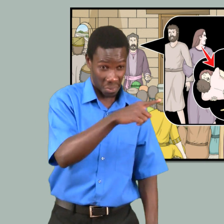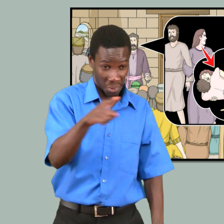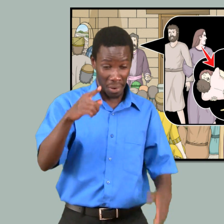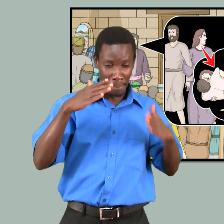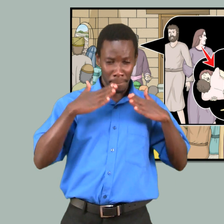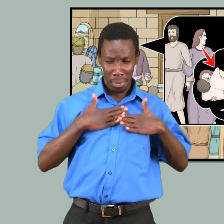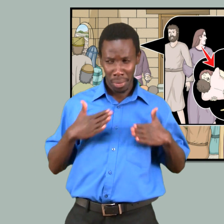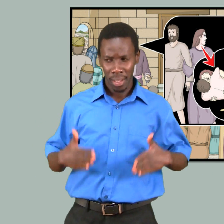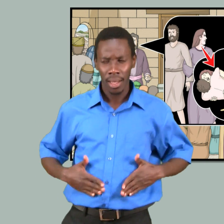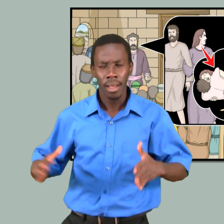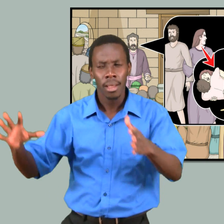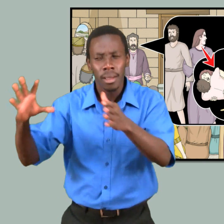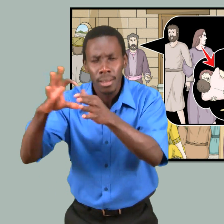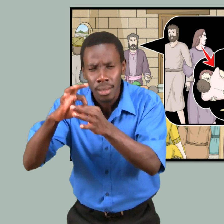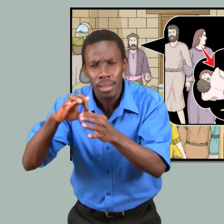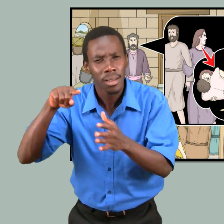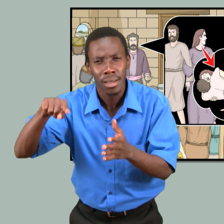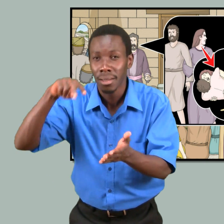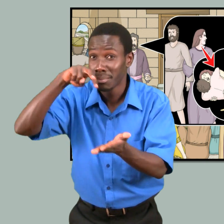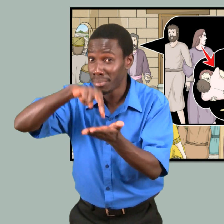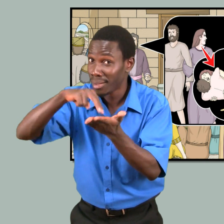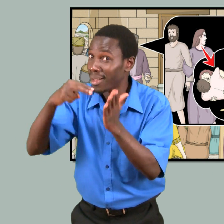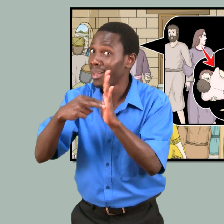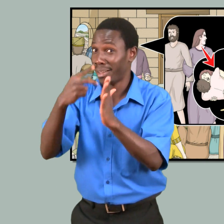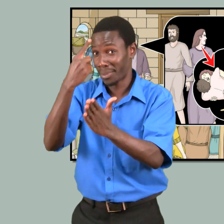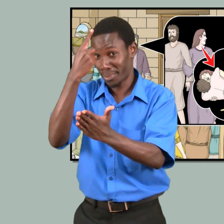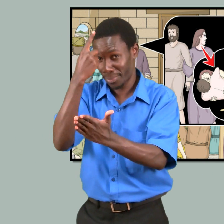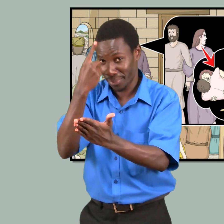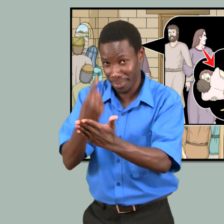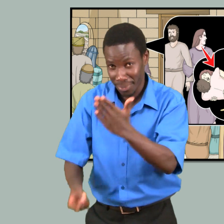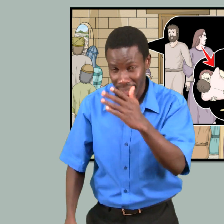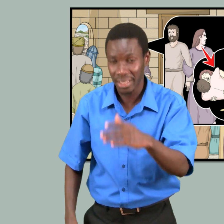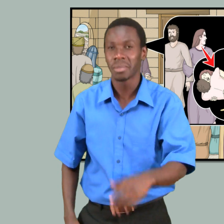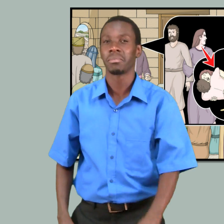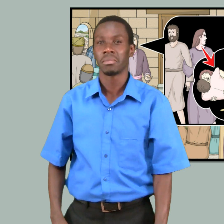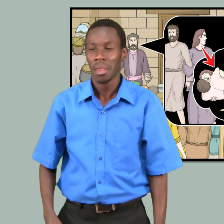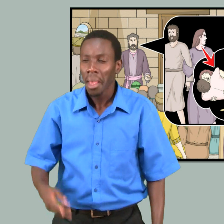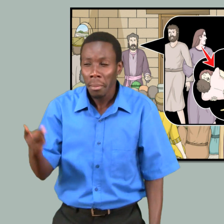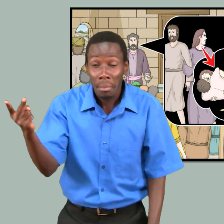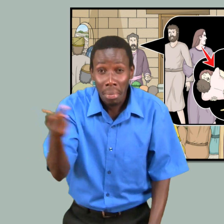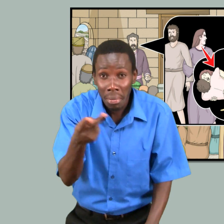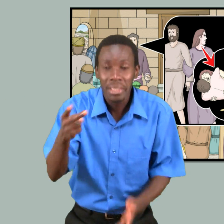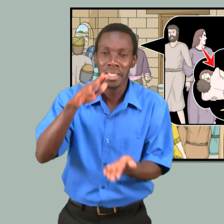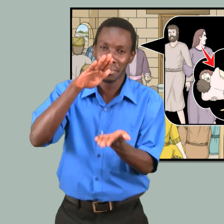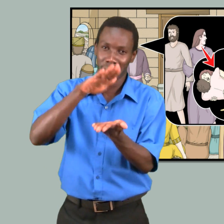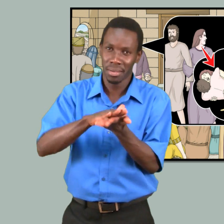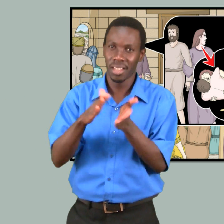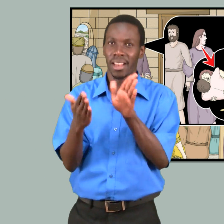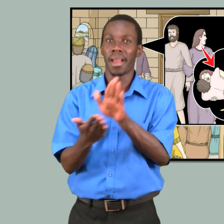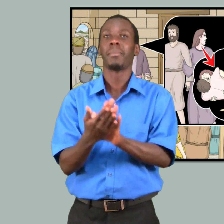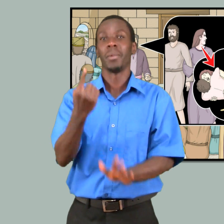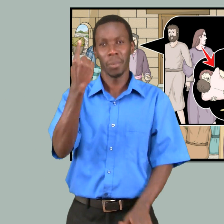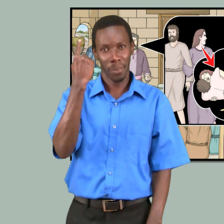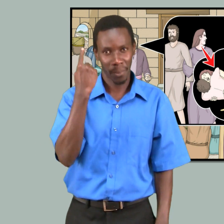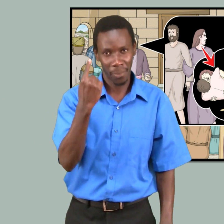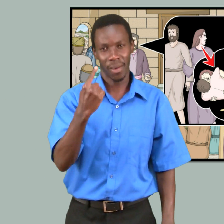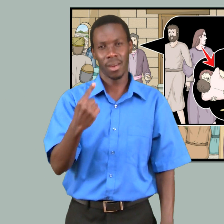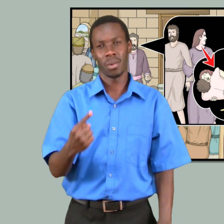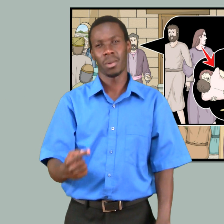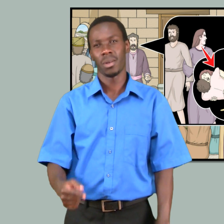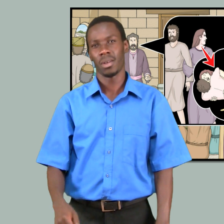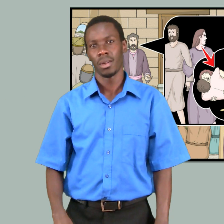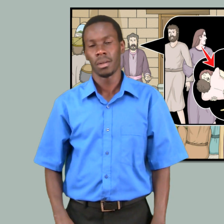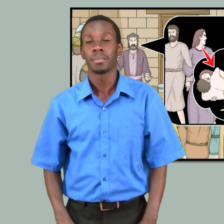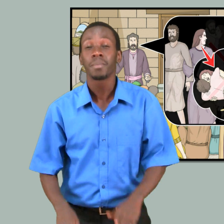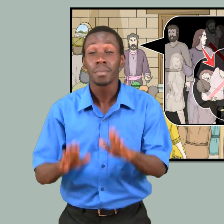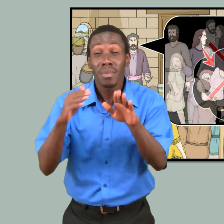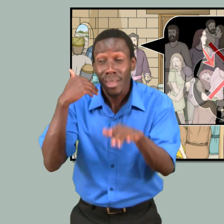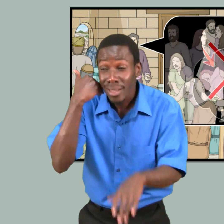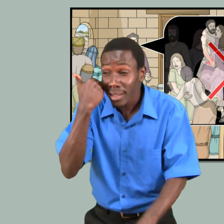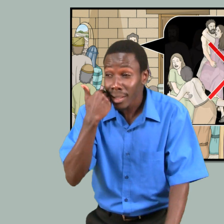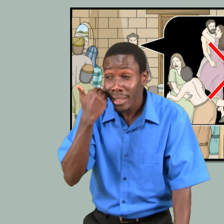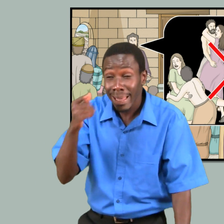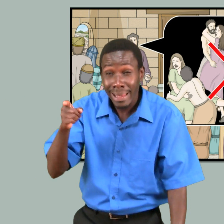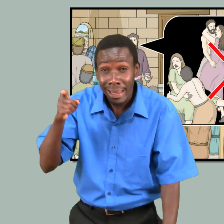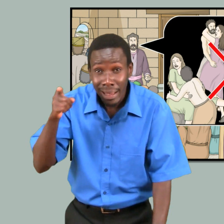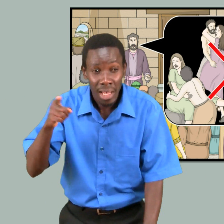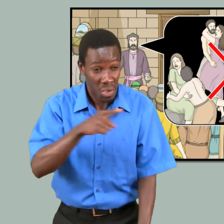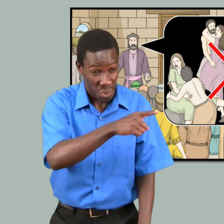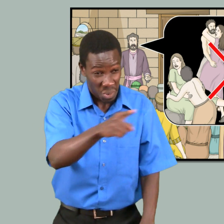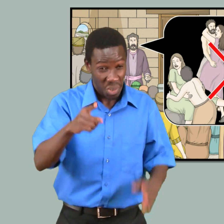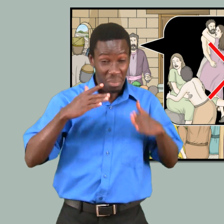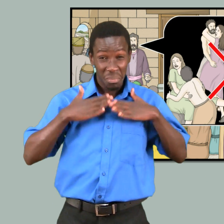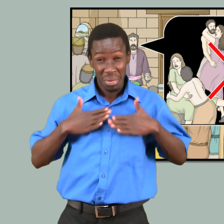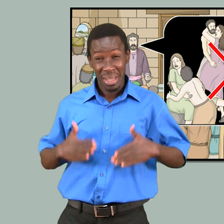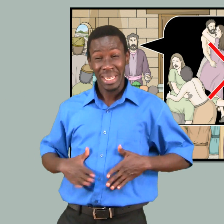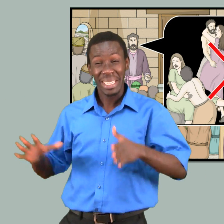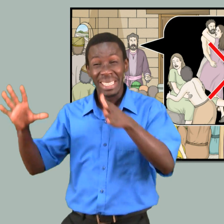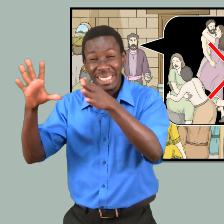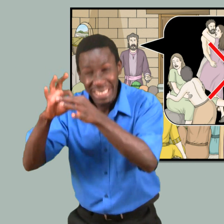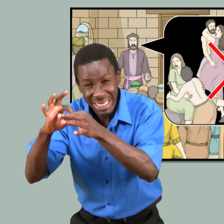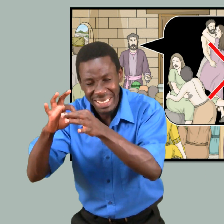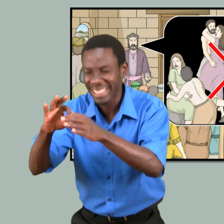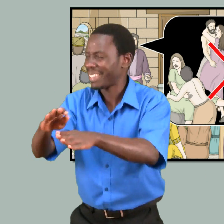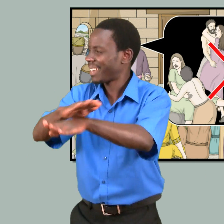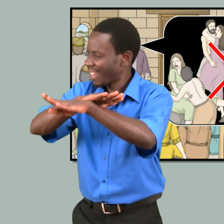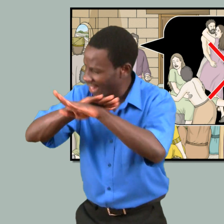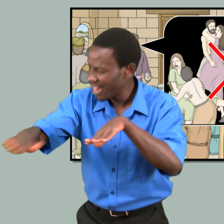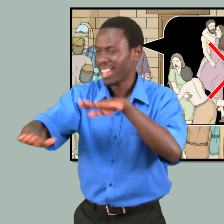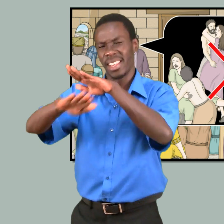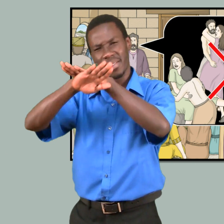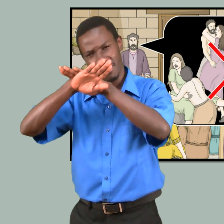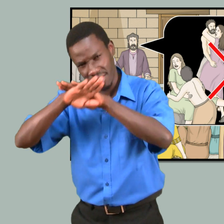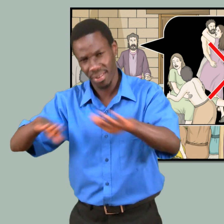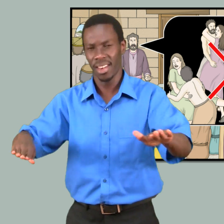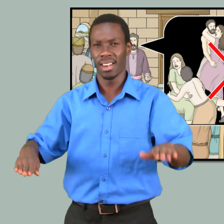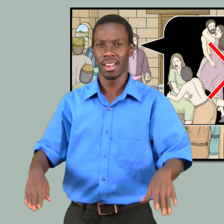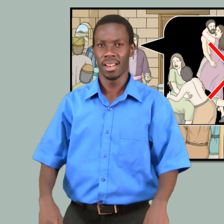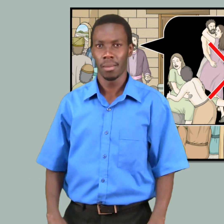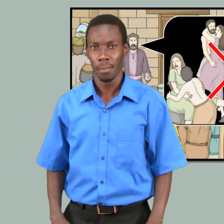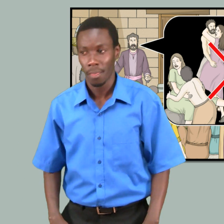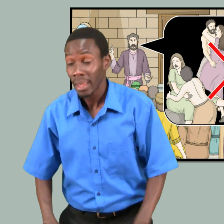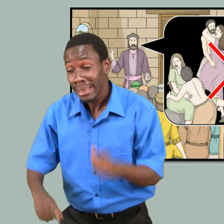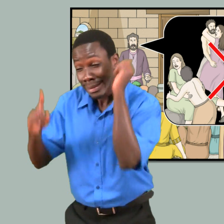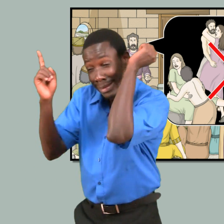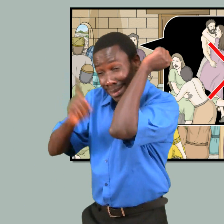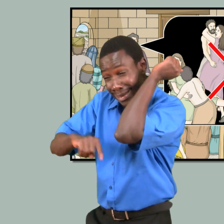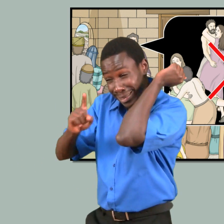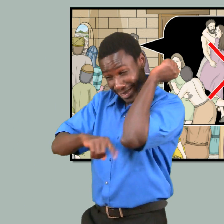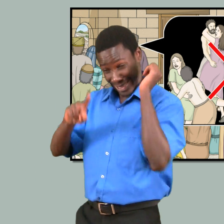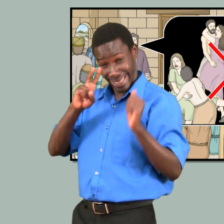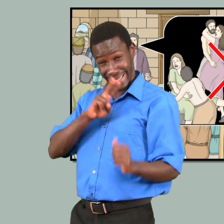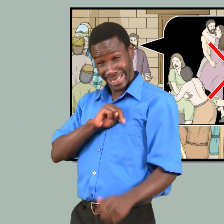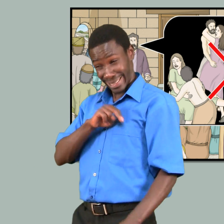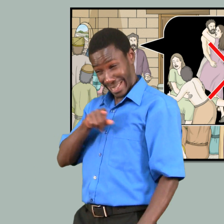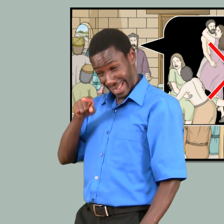Flee from sexual immorality.